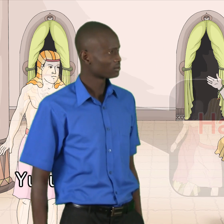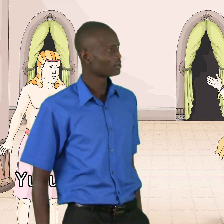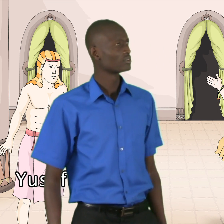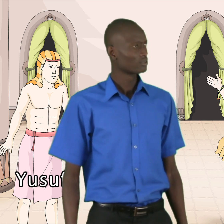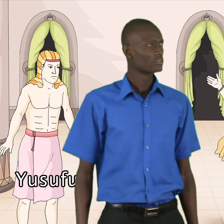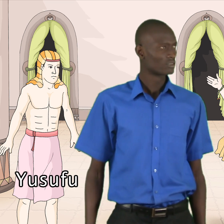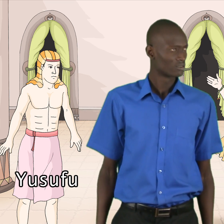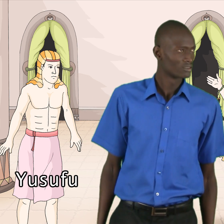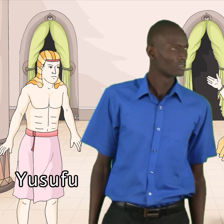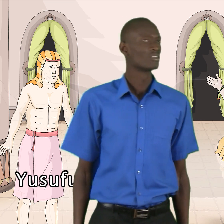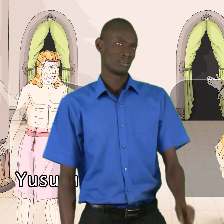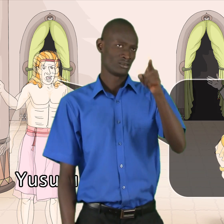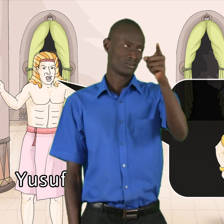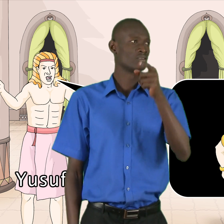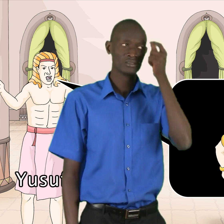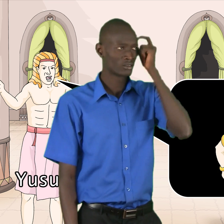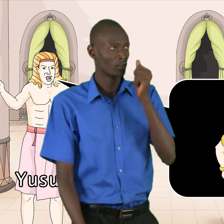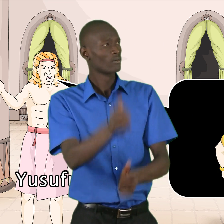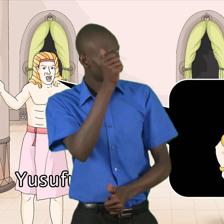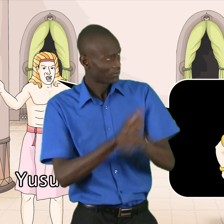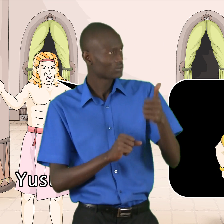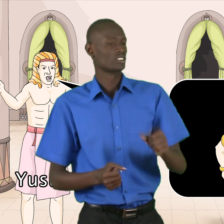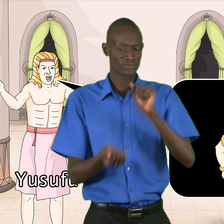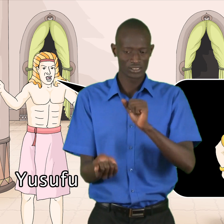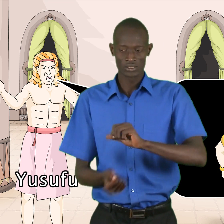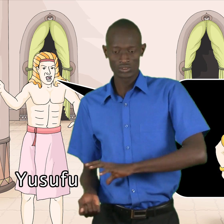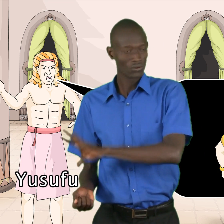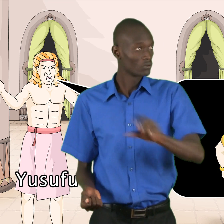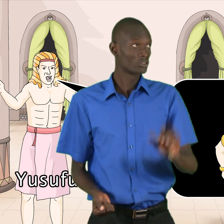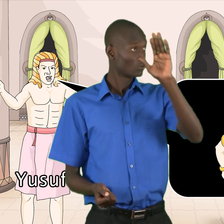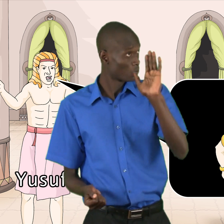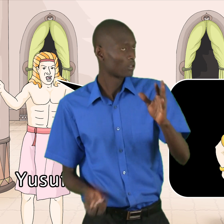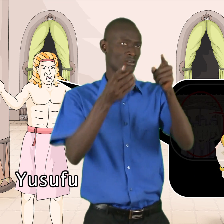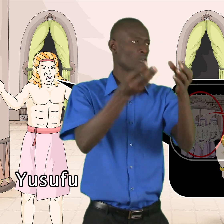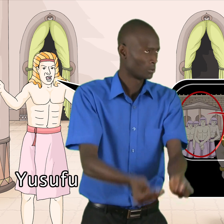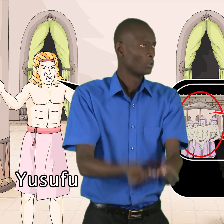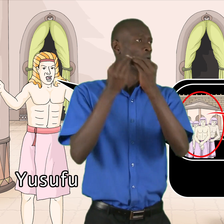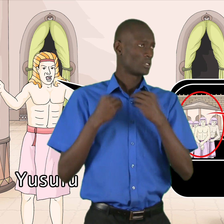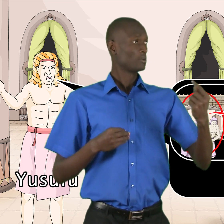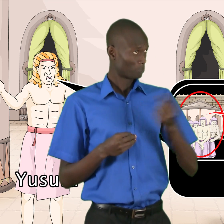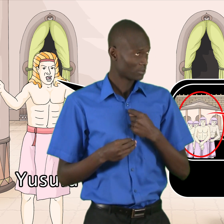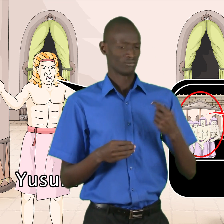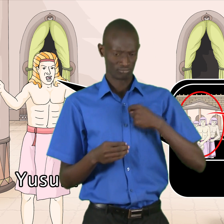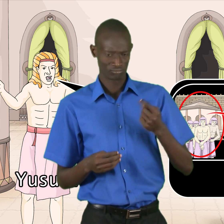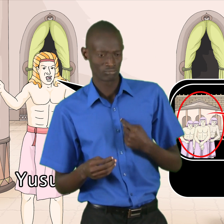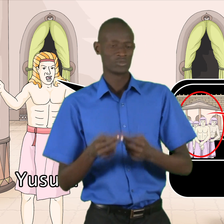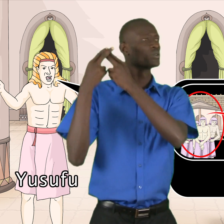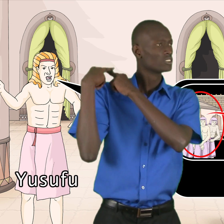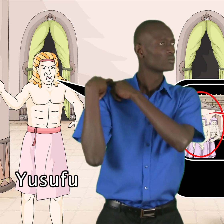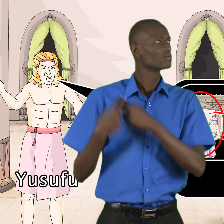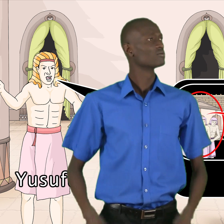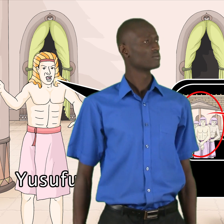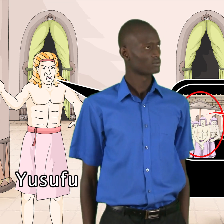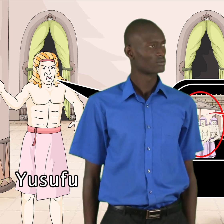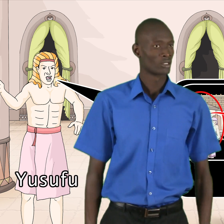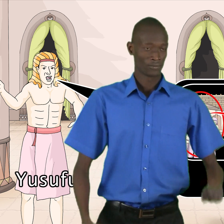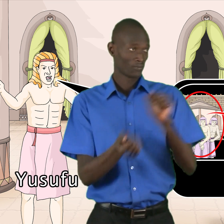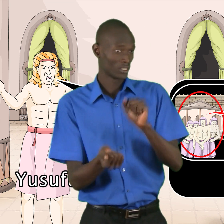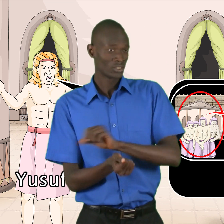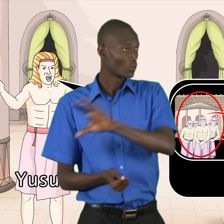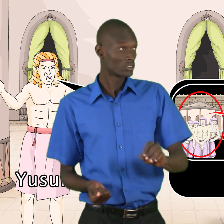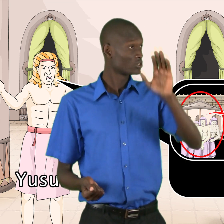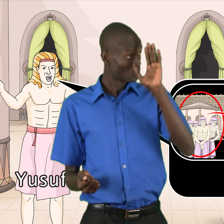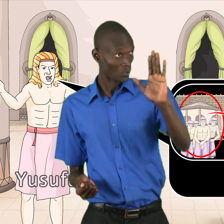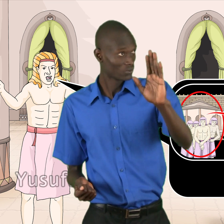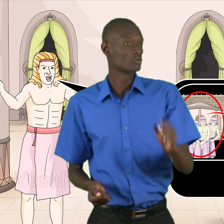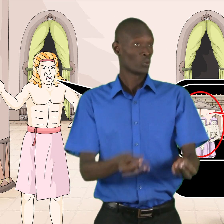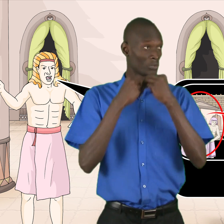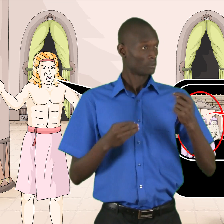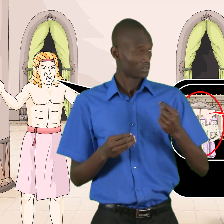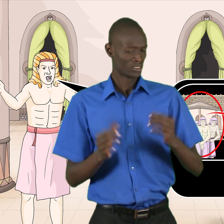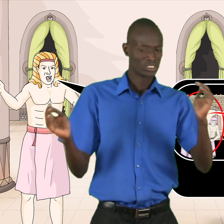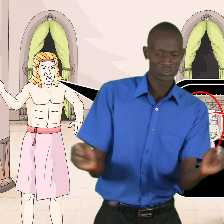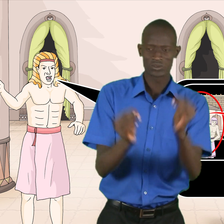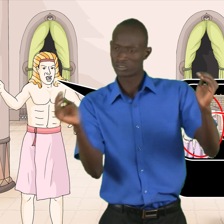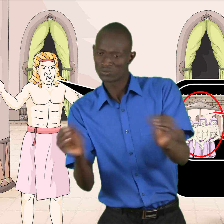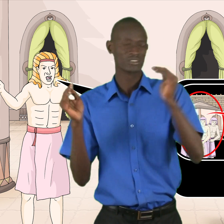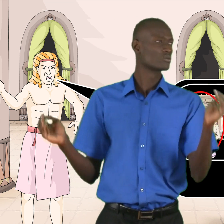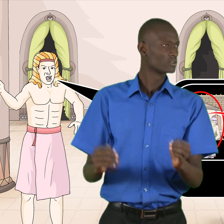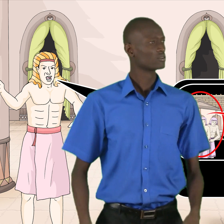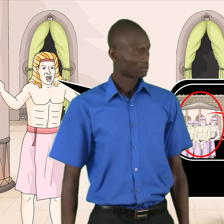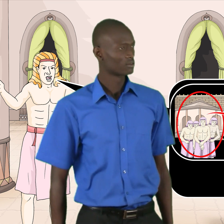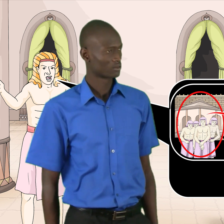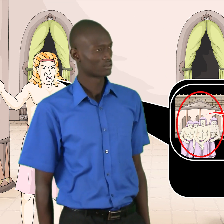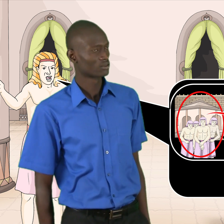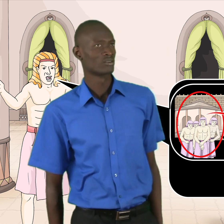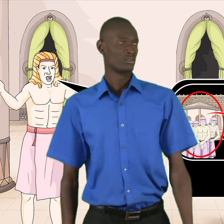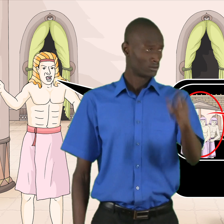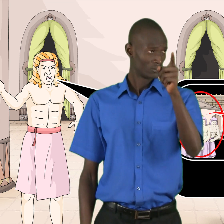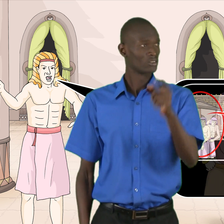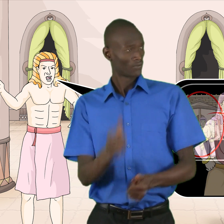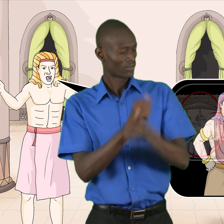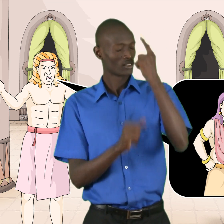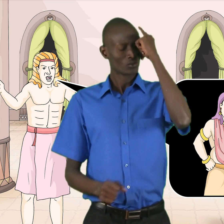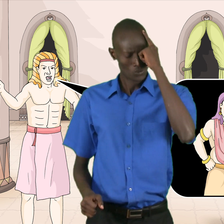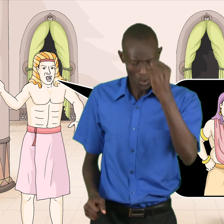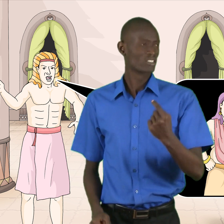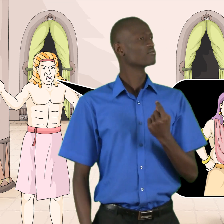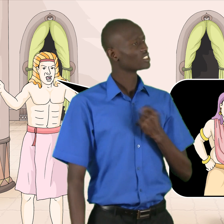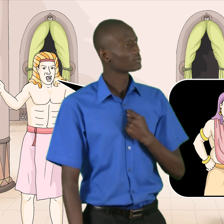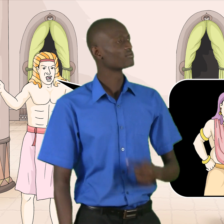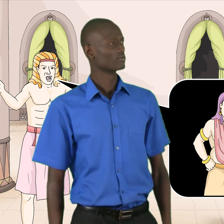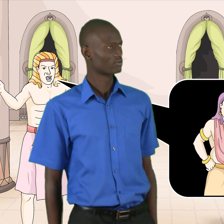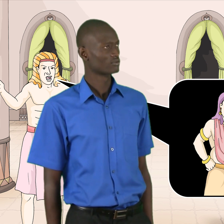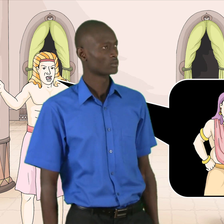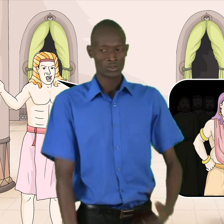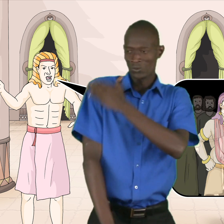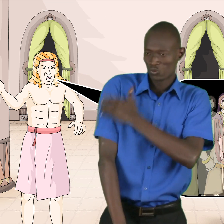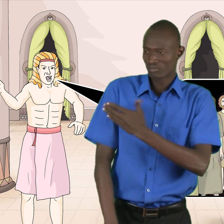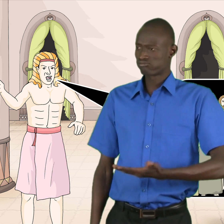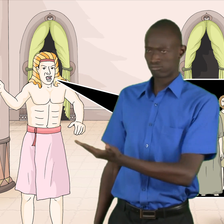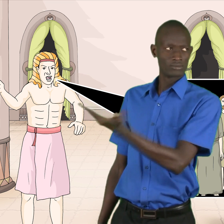“Look,” he said to his master’s wife, “with me here, my master does not concern himself with anything in his house, and he has entrusted everything he owns to my care.